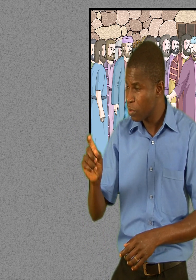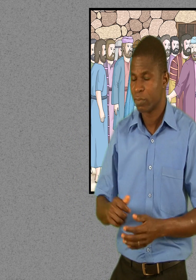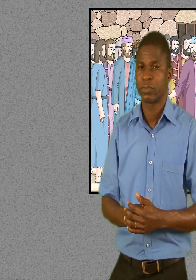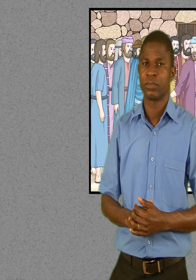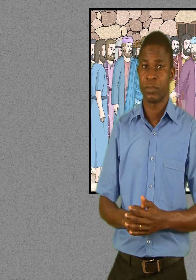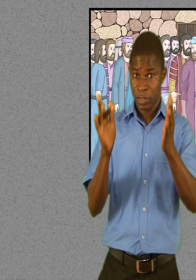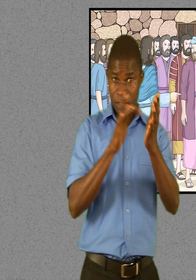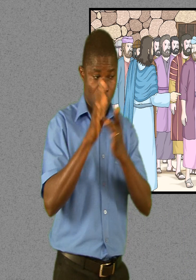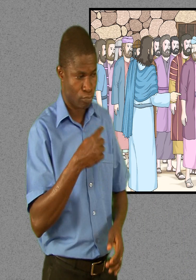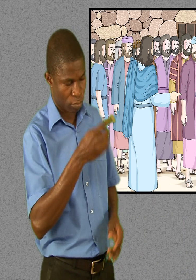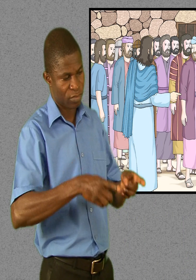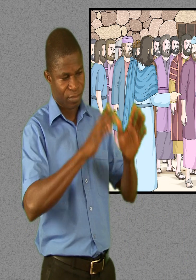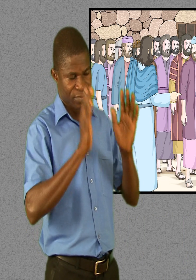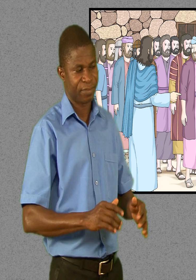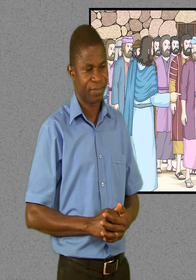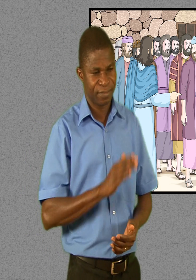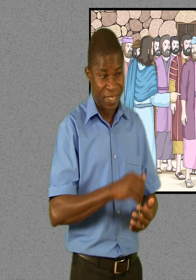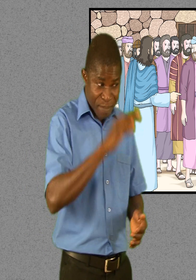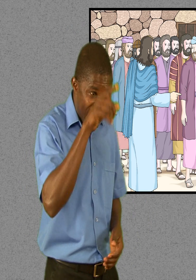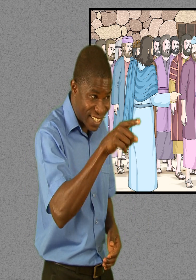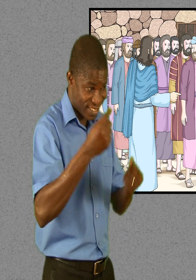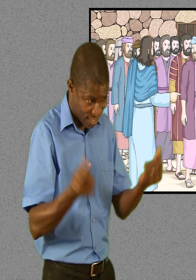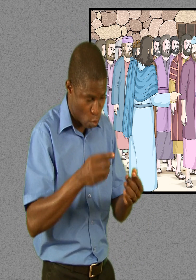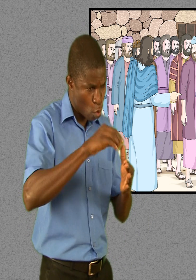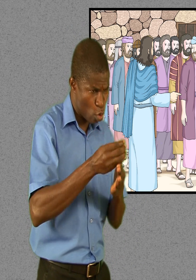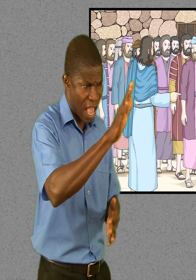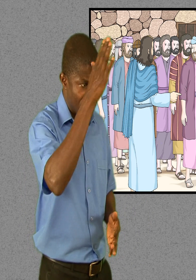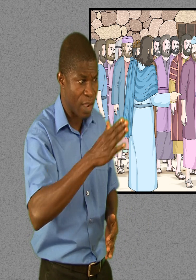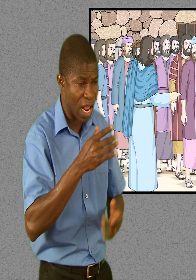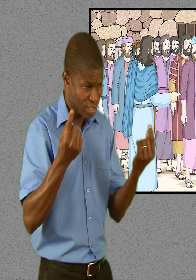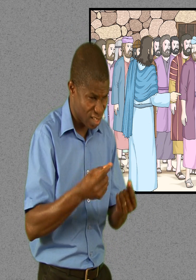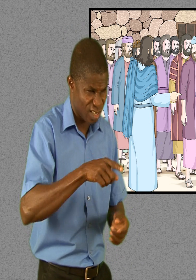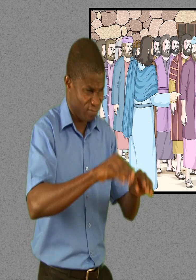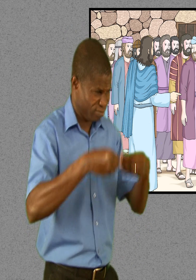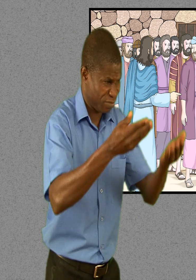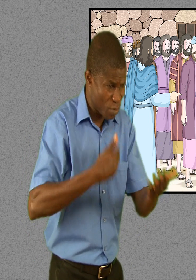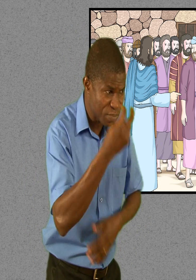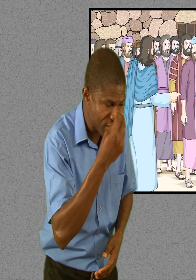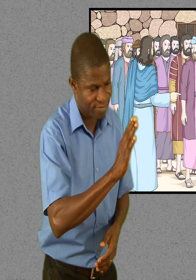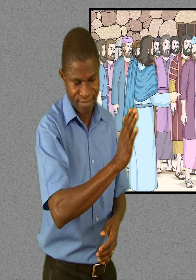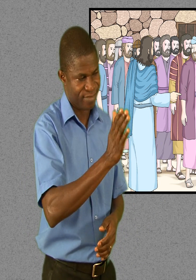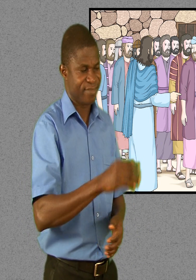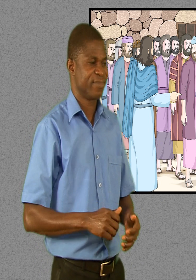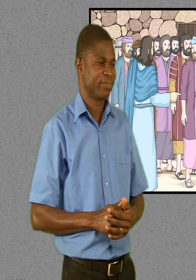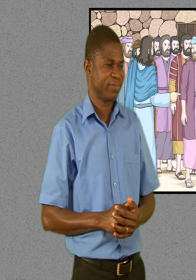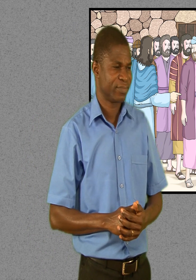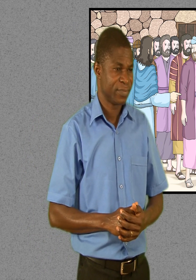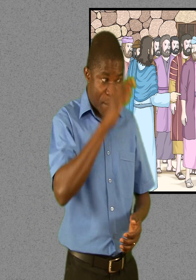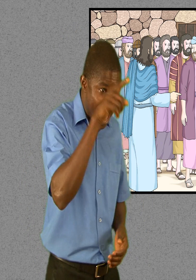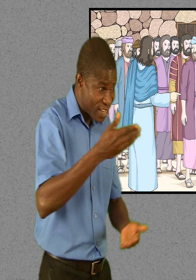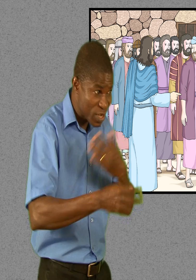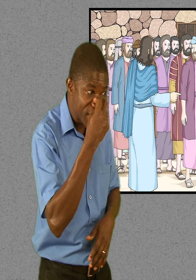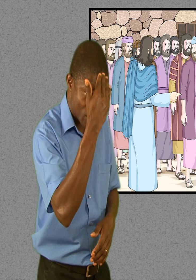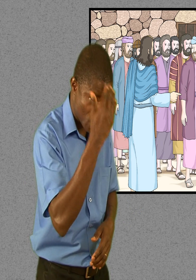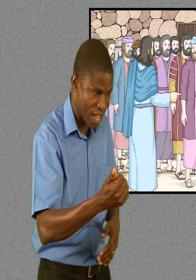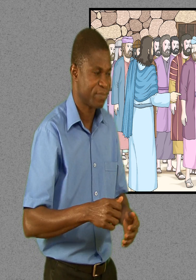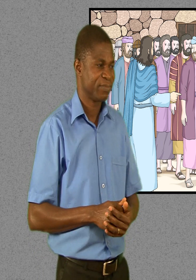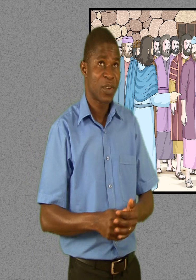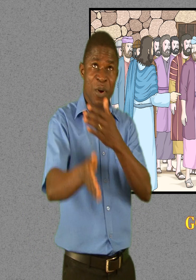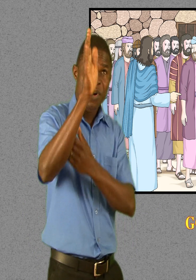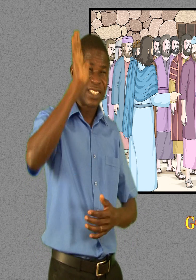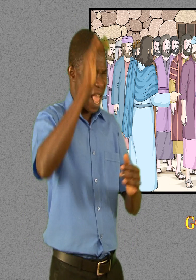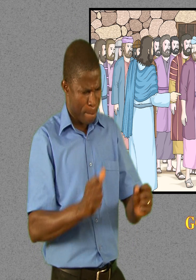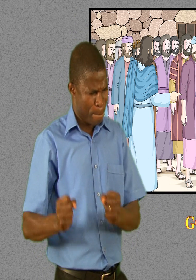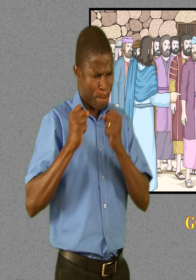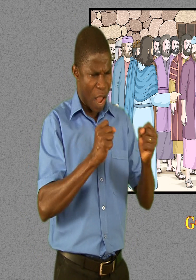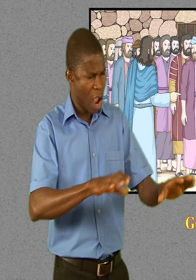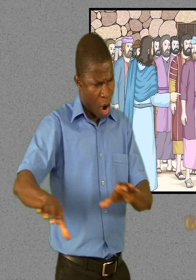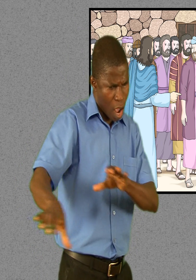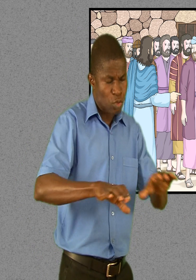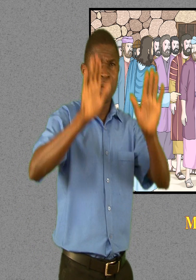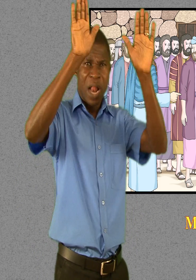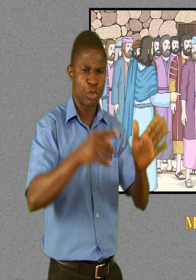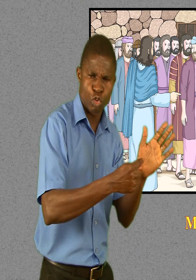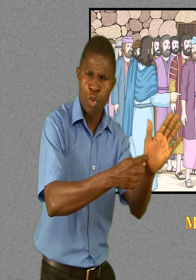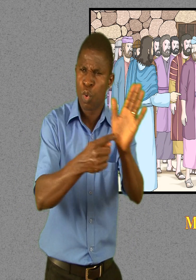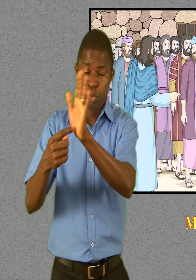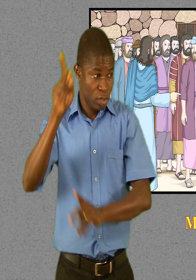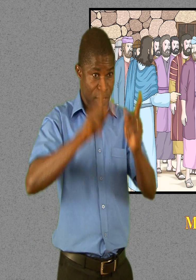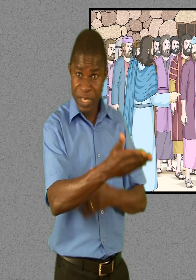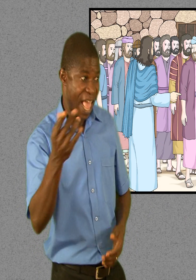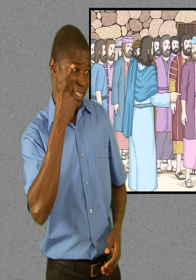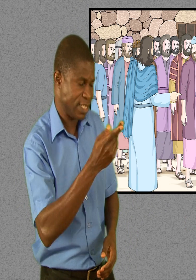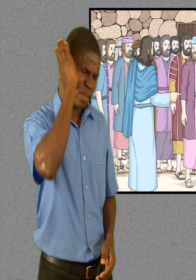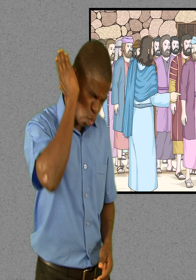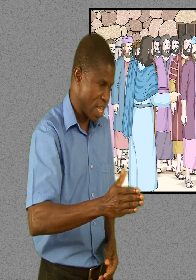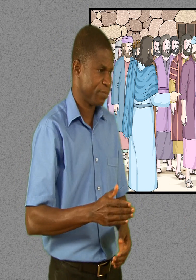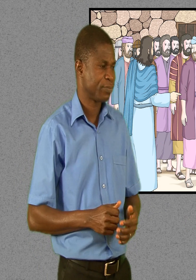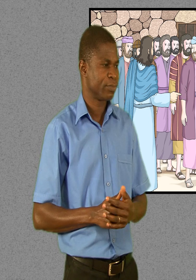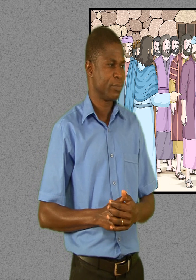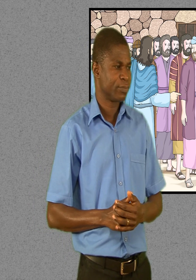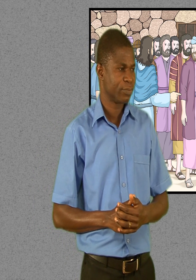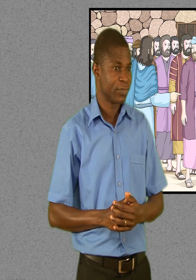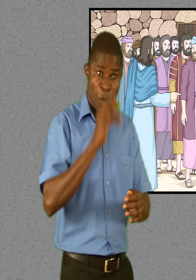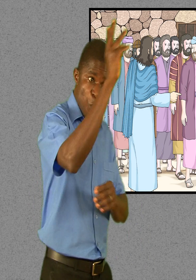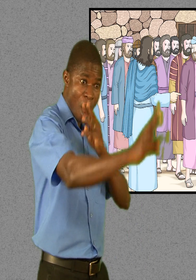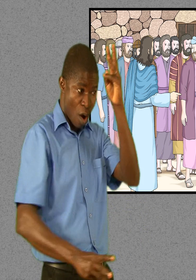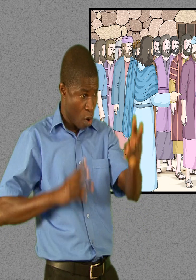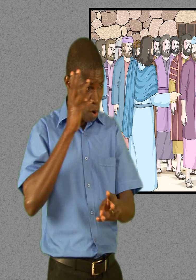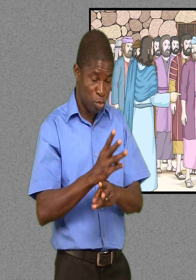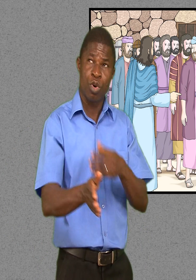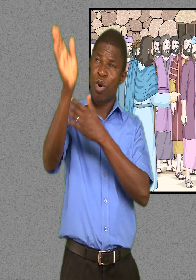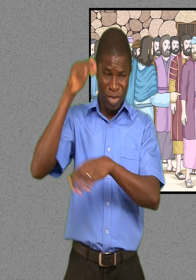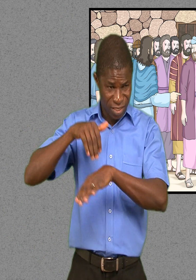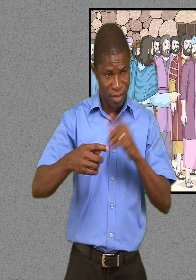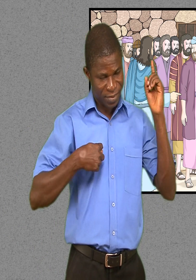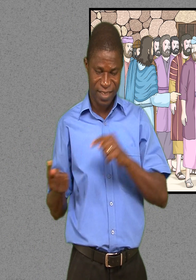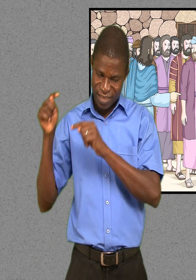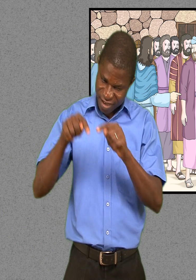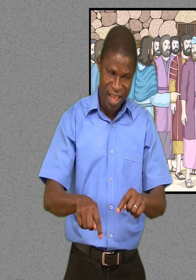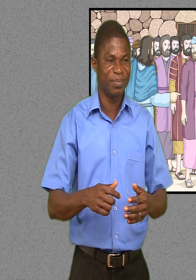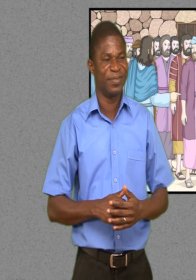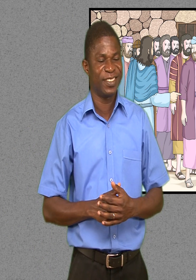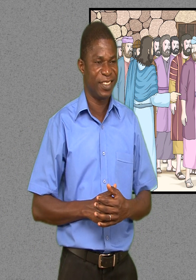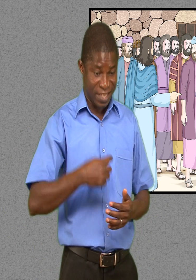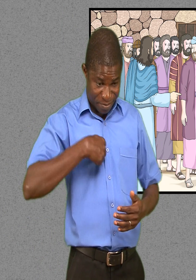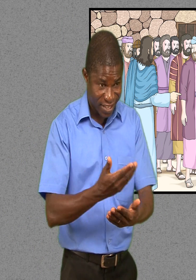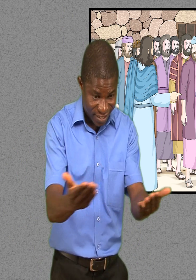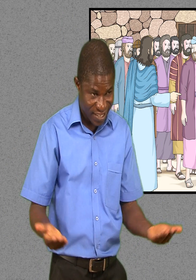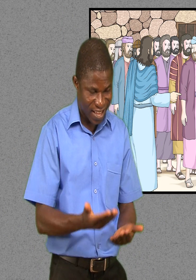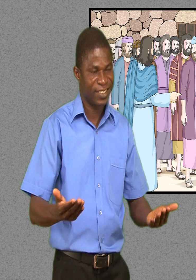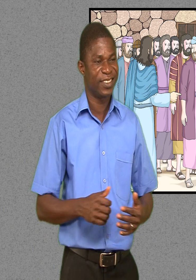Jesus answered, “Neither this man nor his parents sinned, but this happened so that the works of God would be displayed in him.